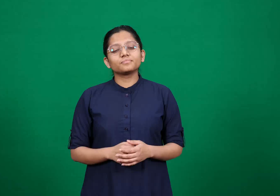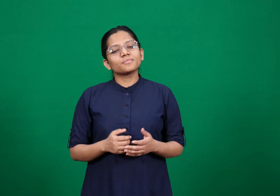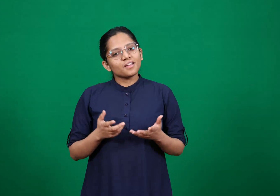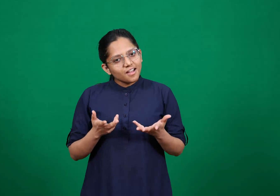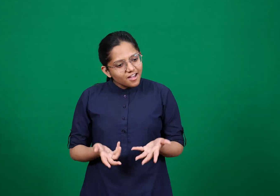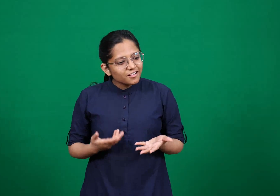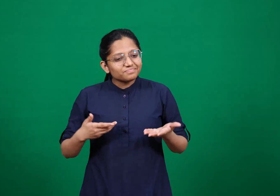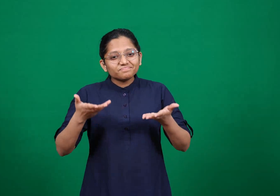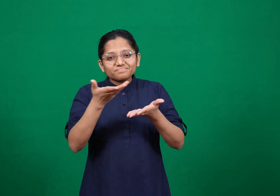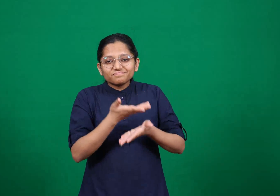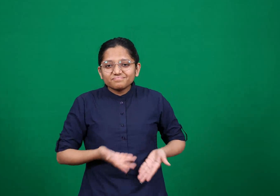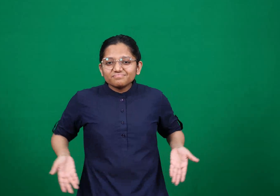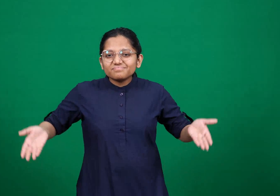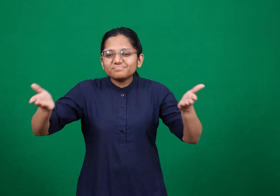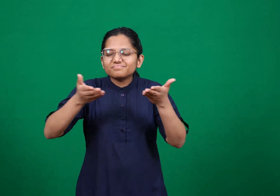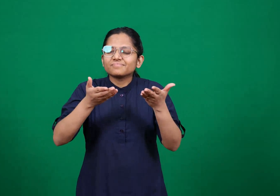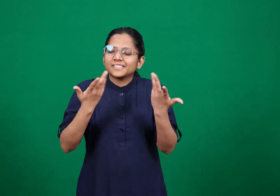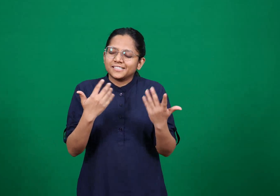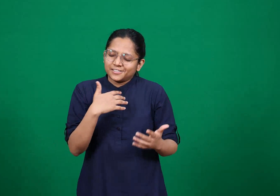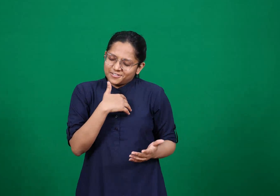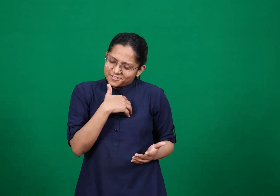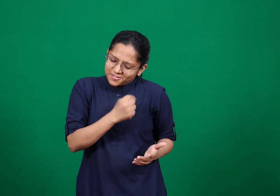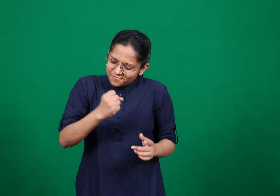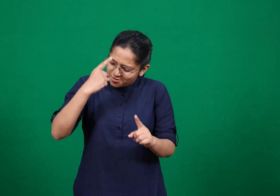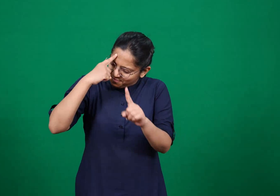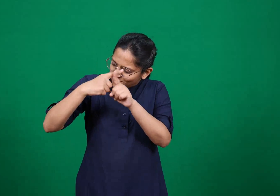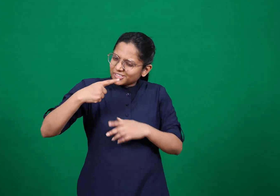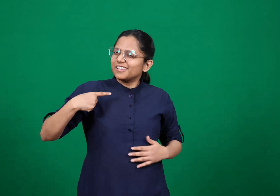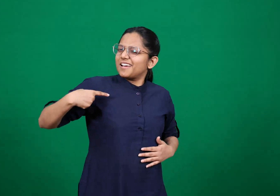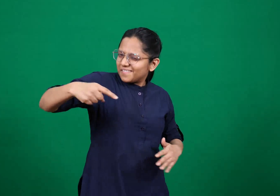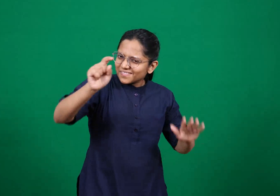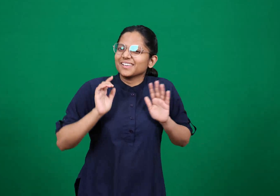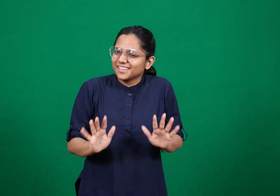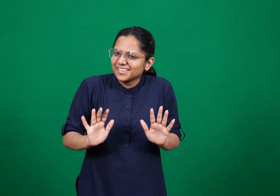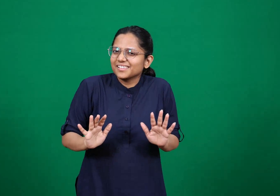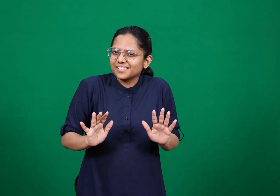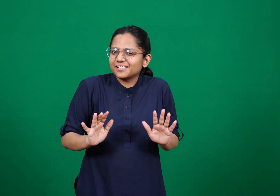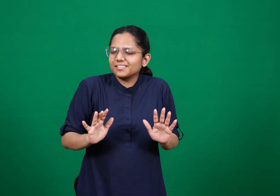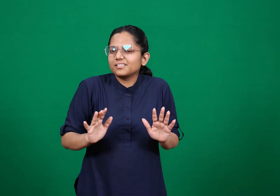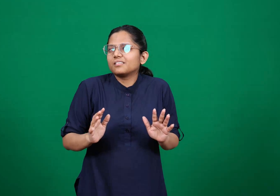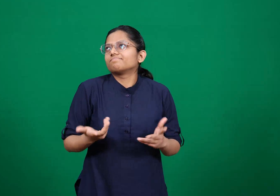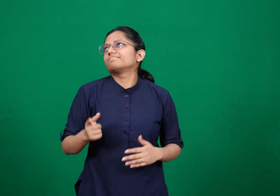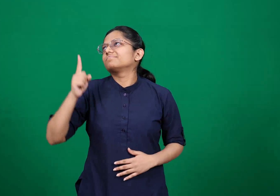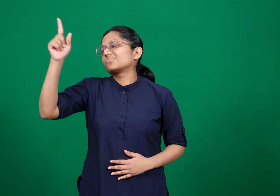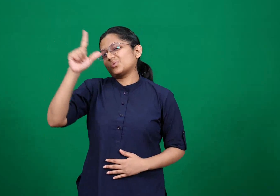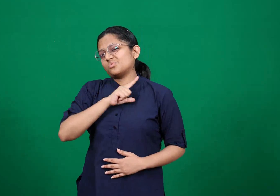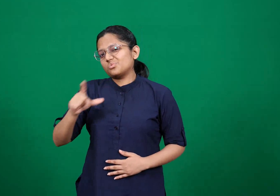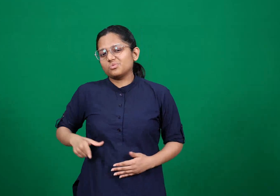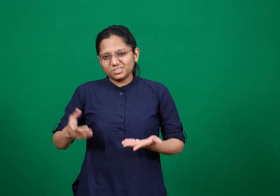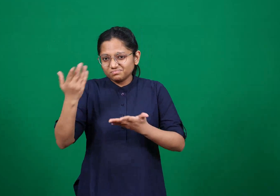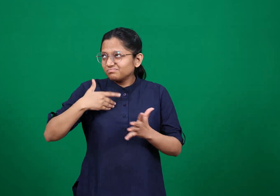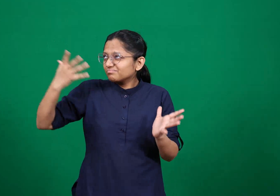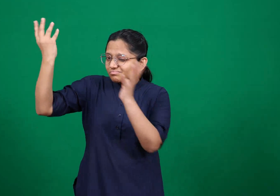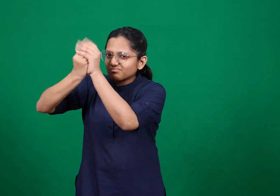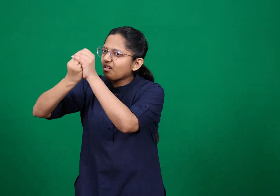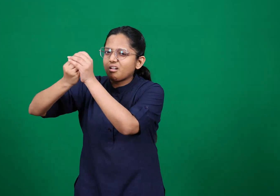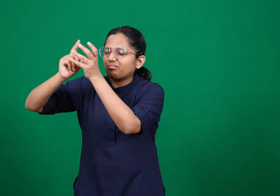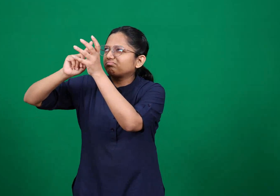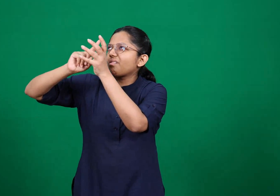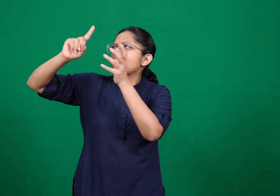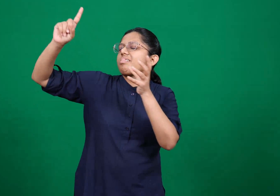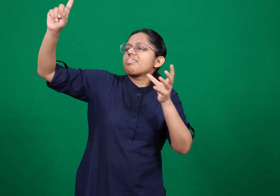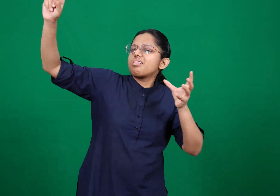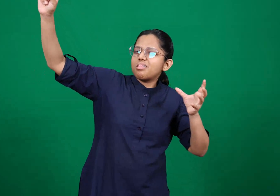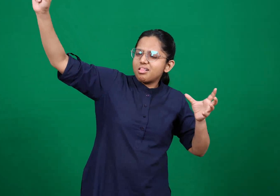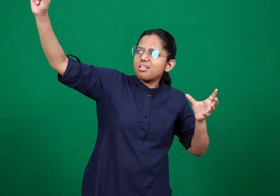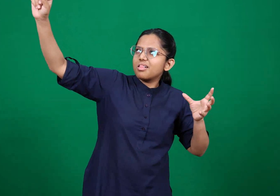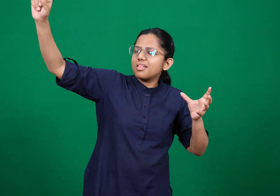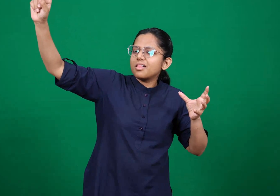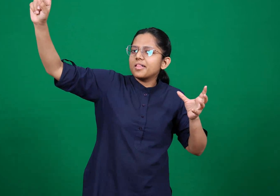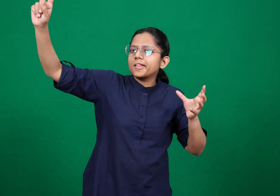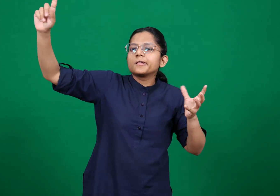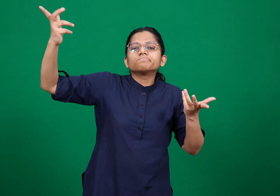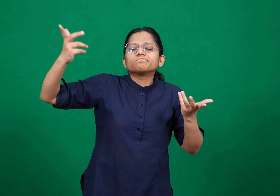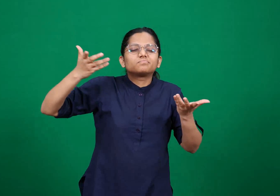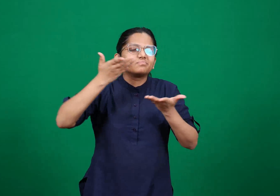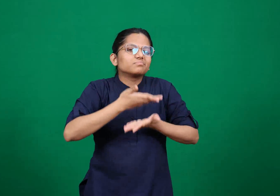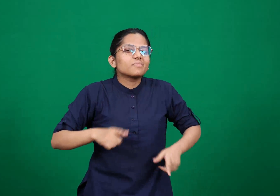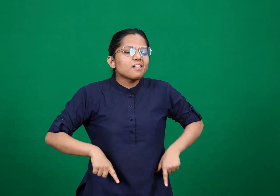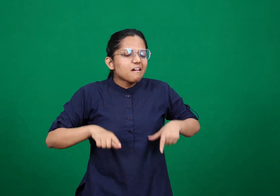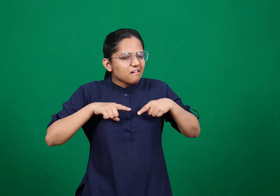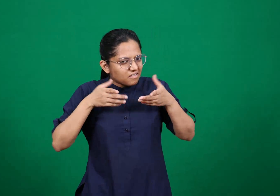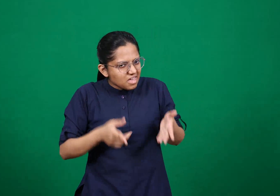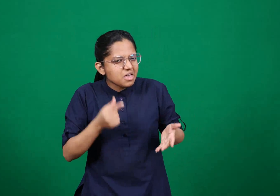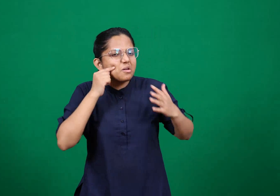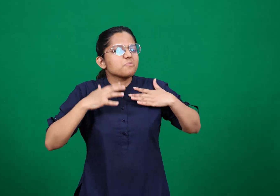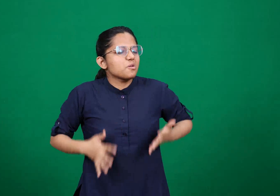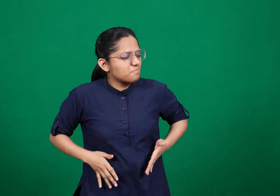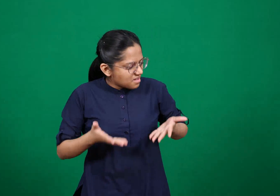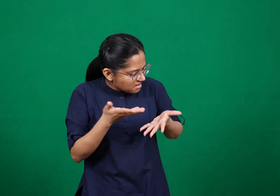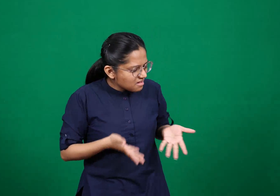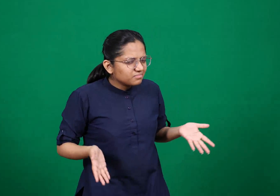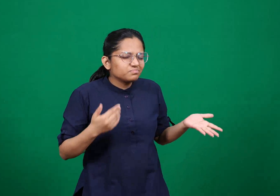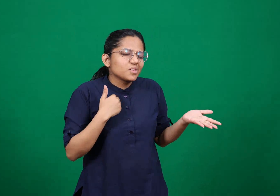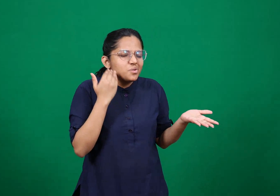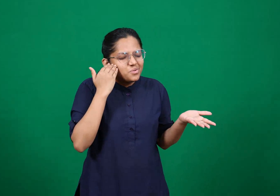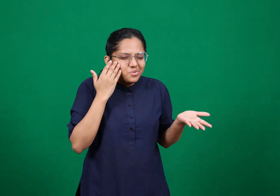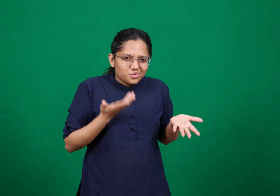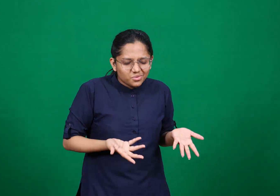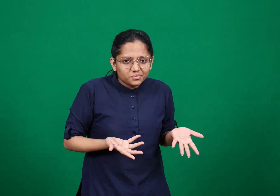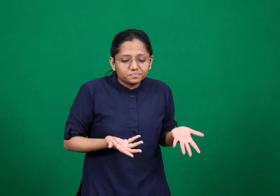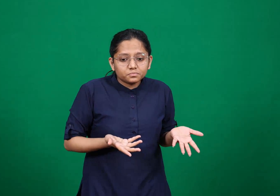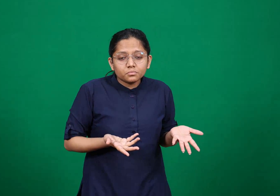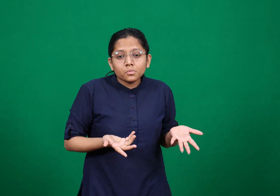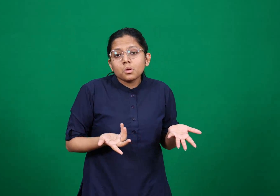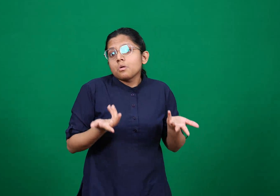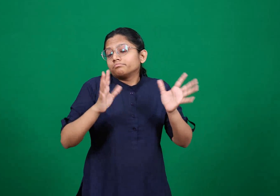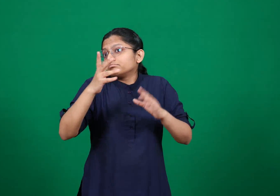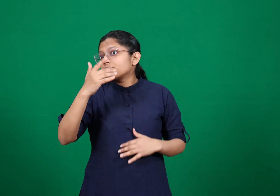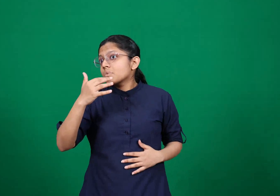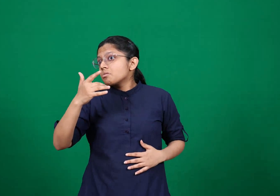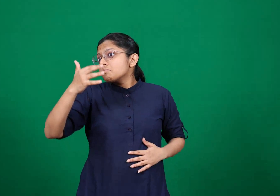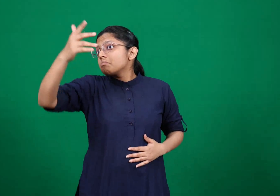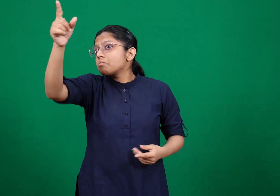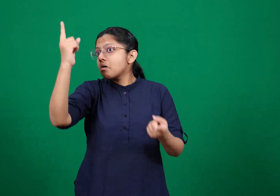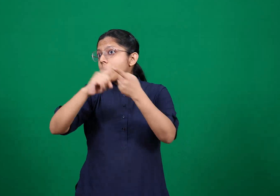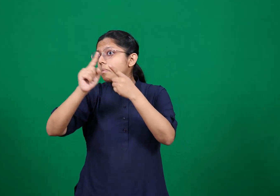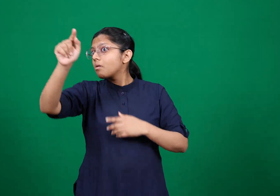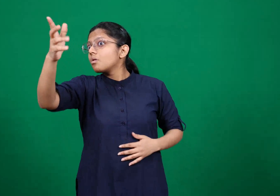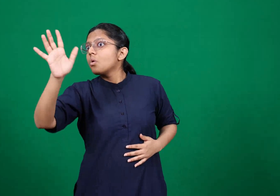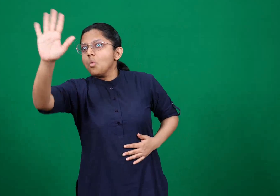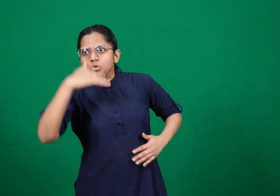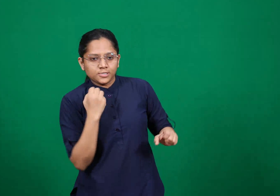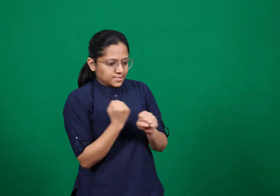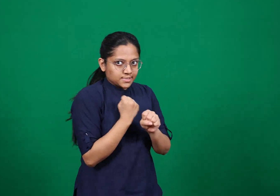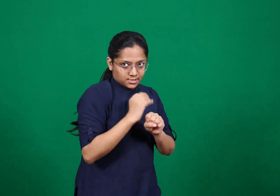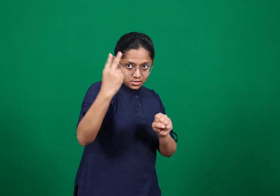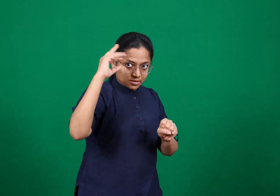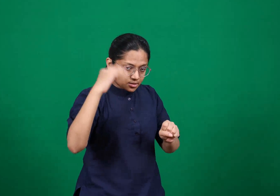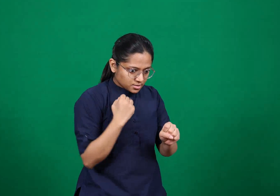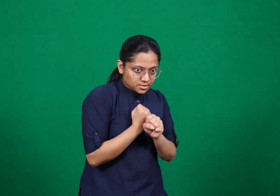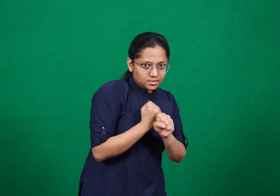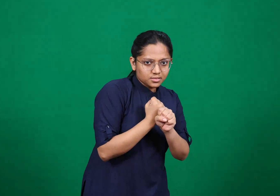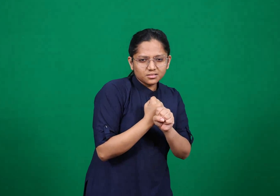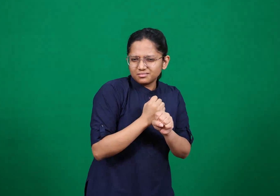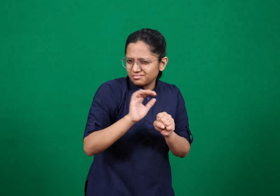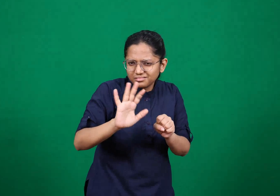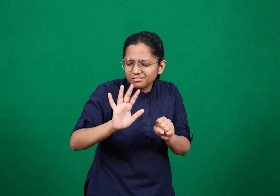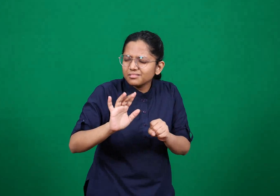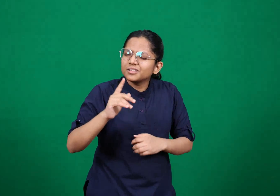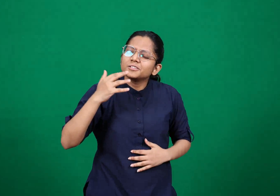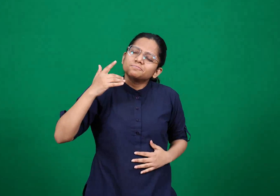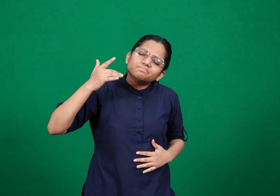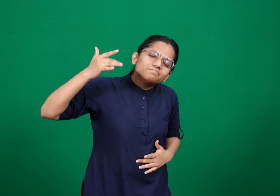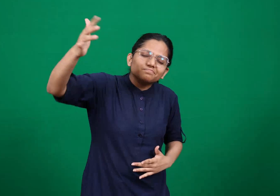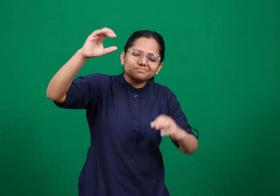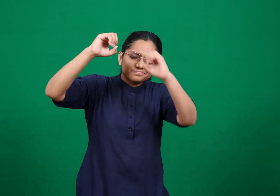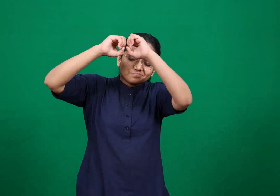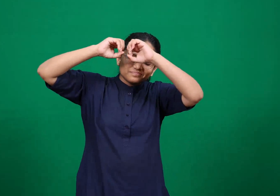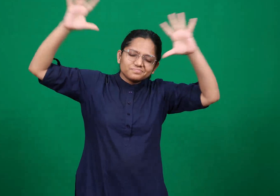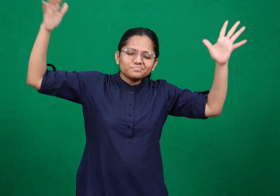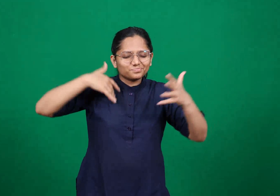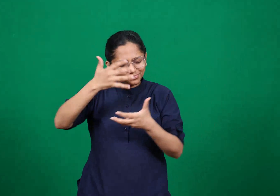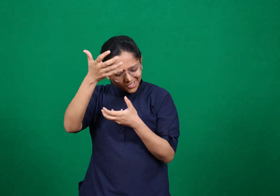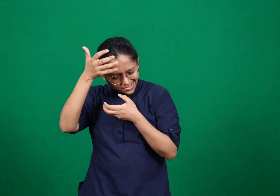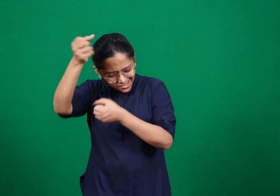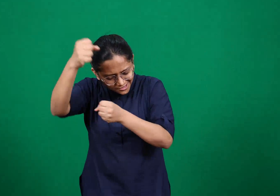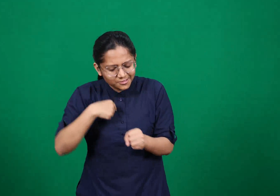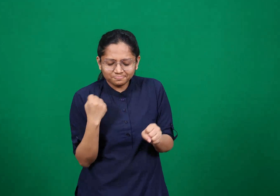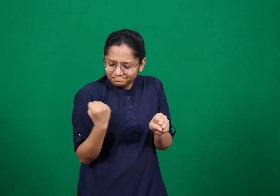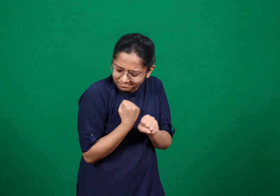Therefore we are always confident, although we know that while we are at home in the body, we are away from the Lord.